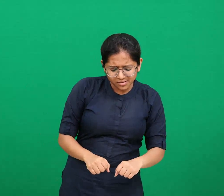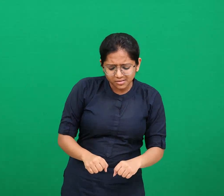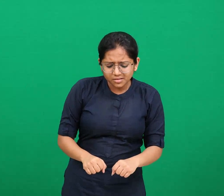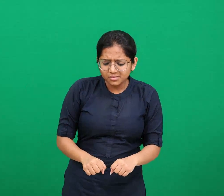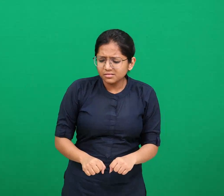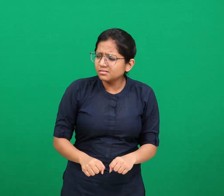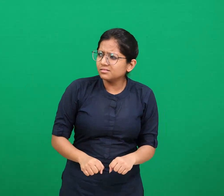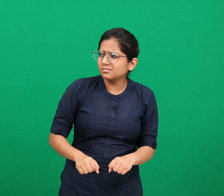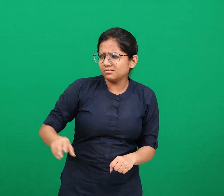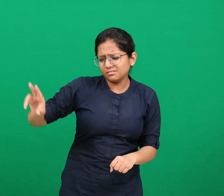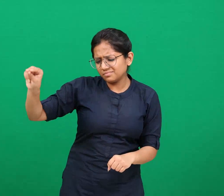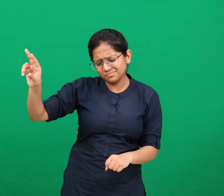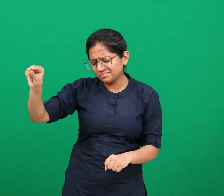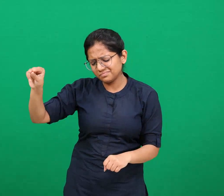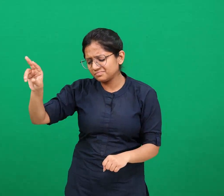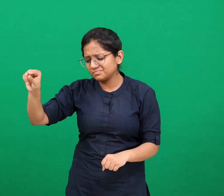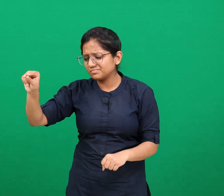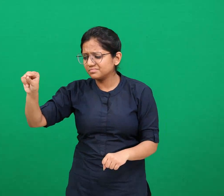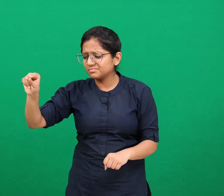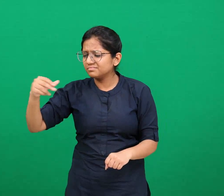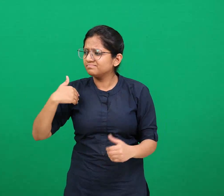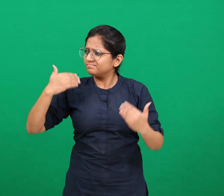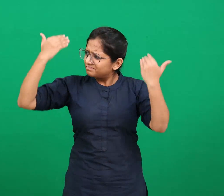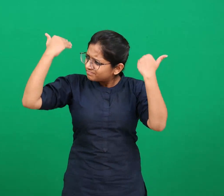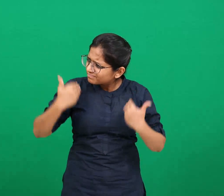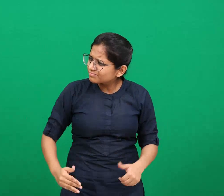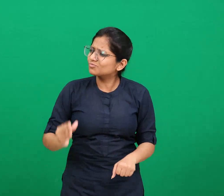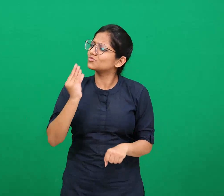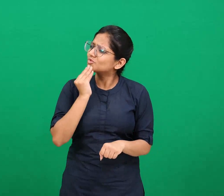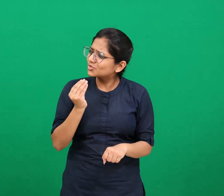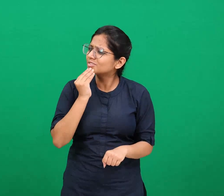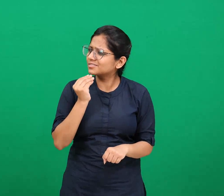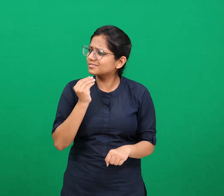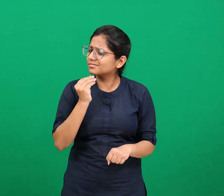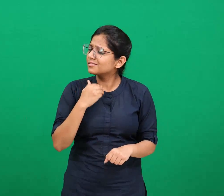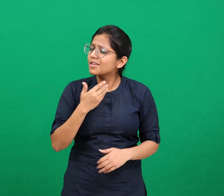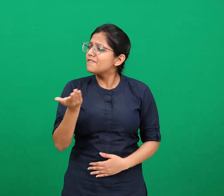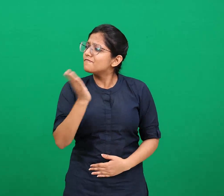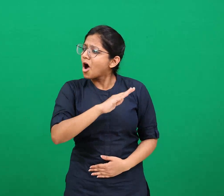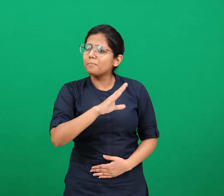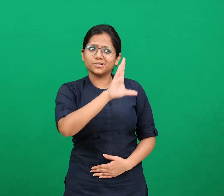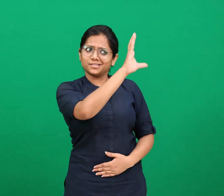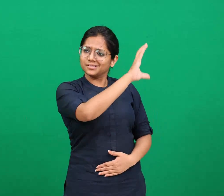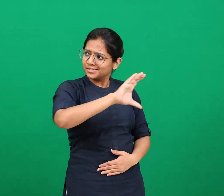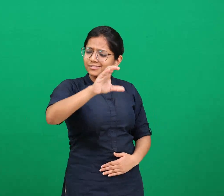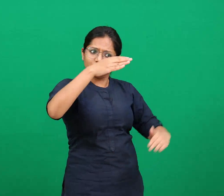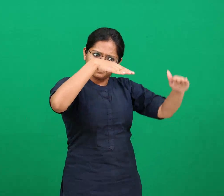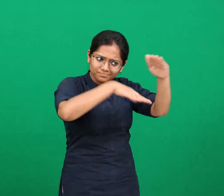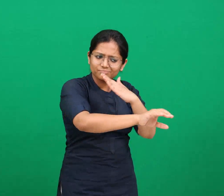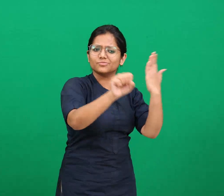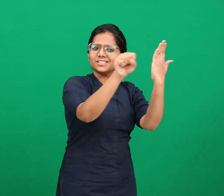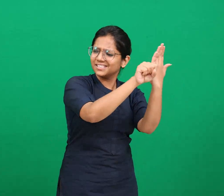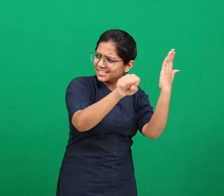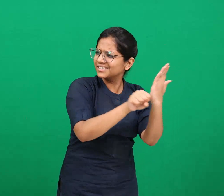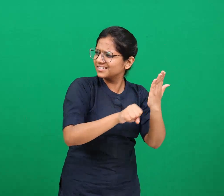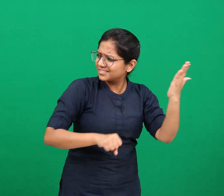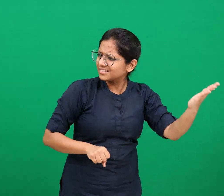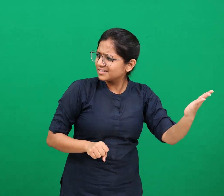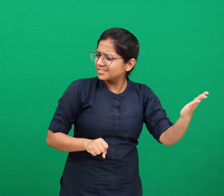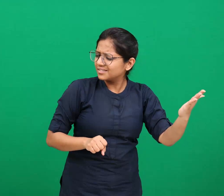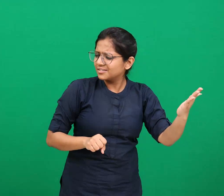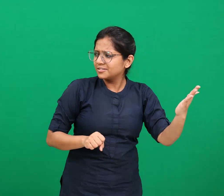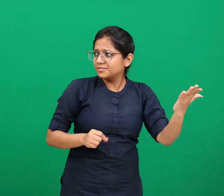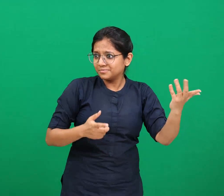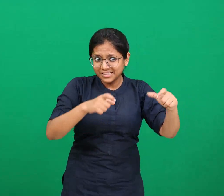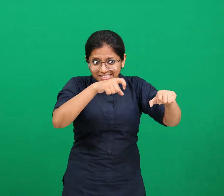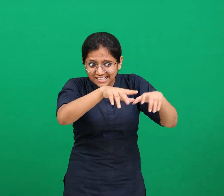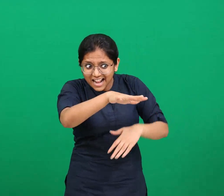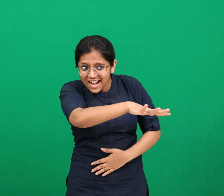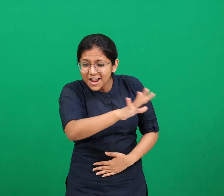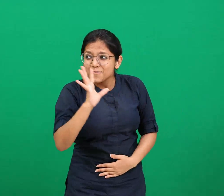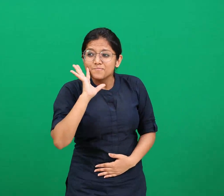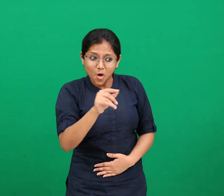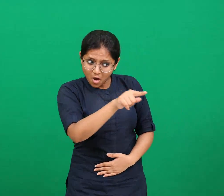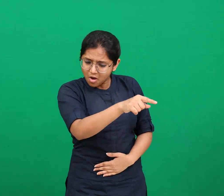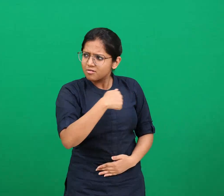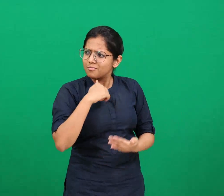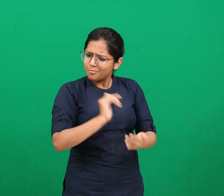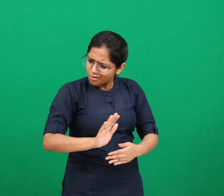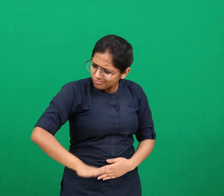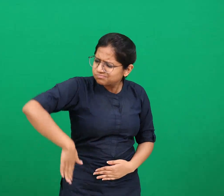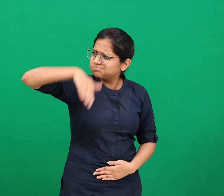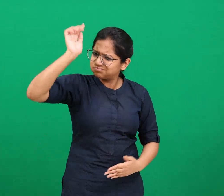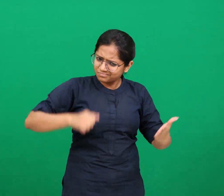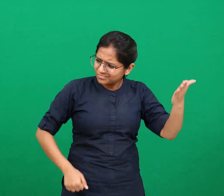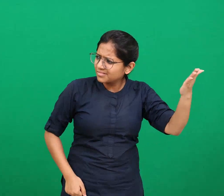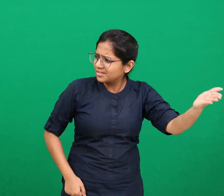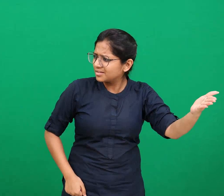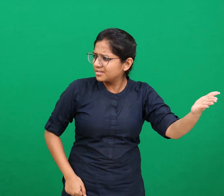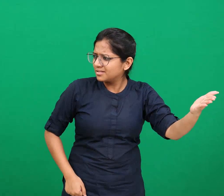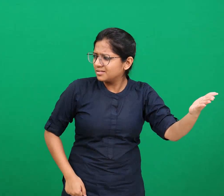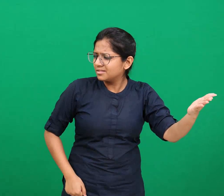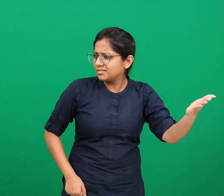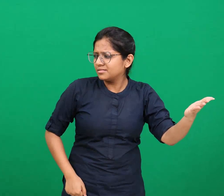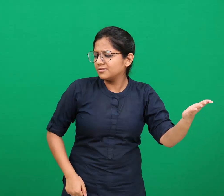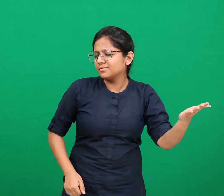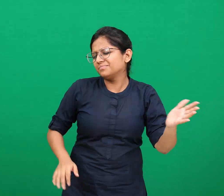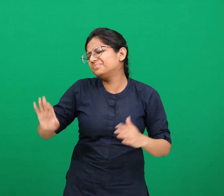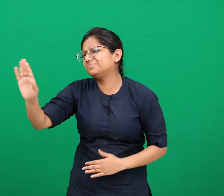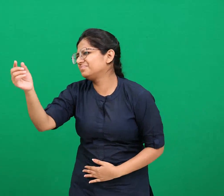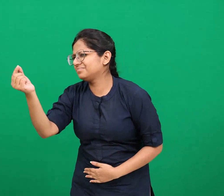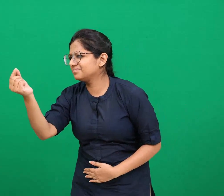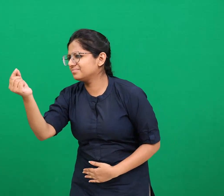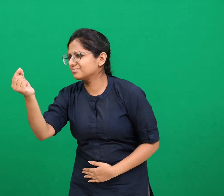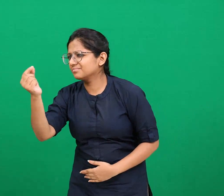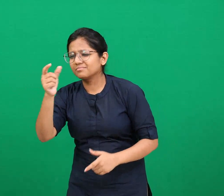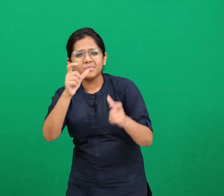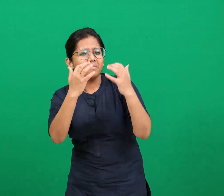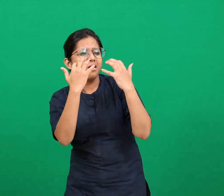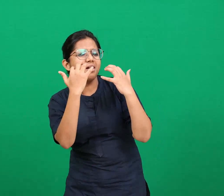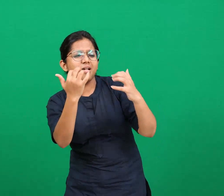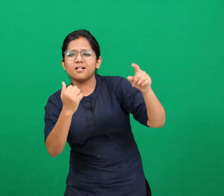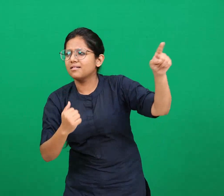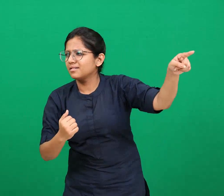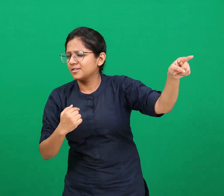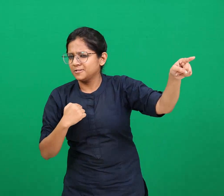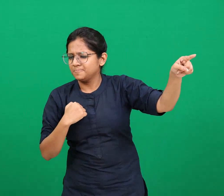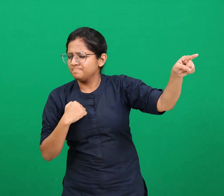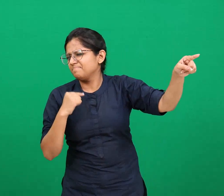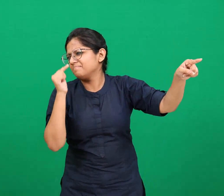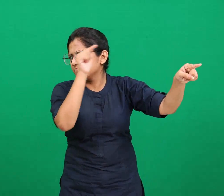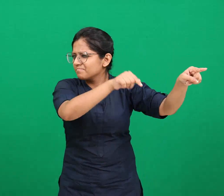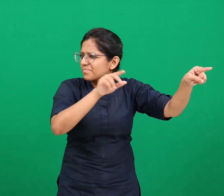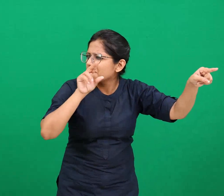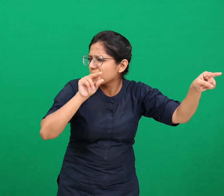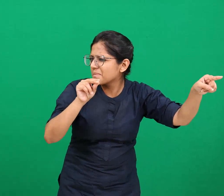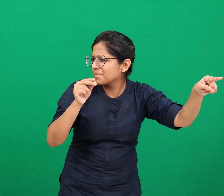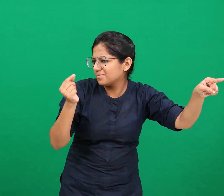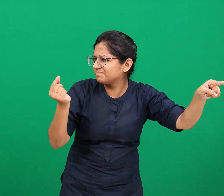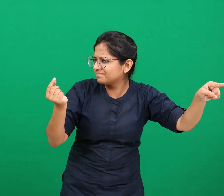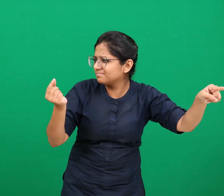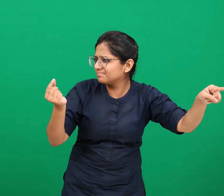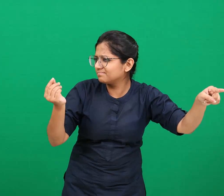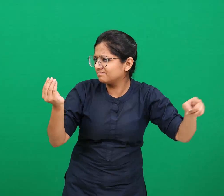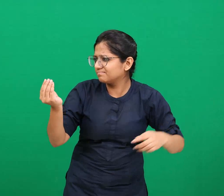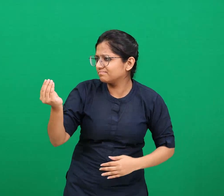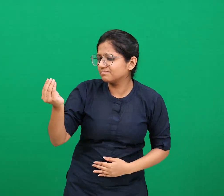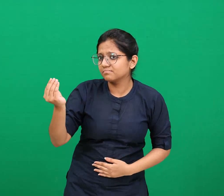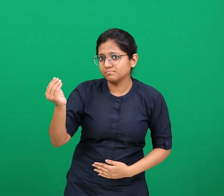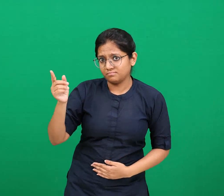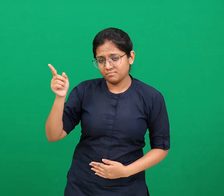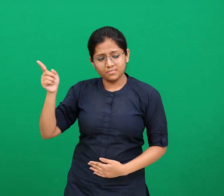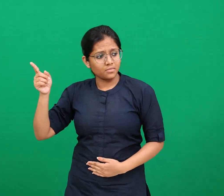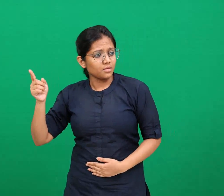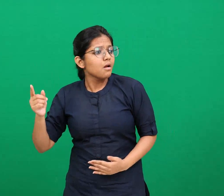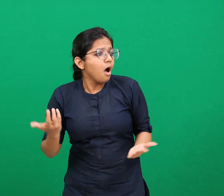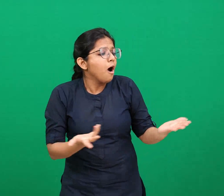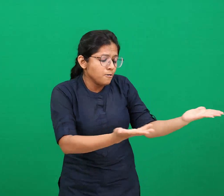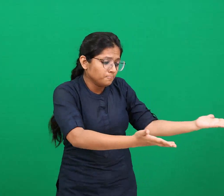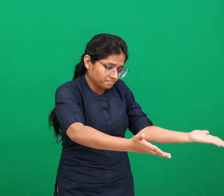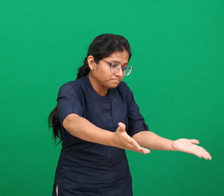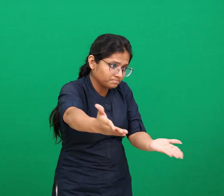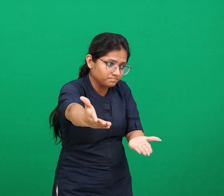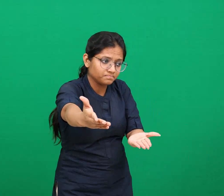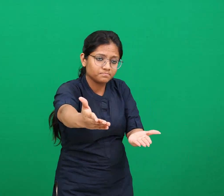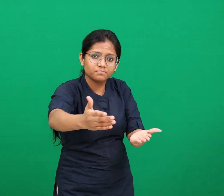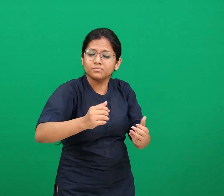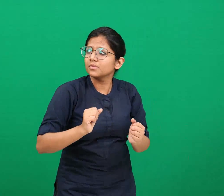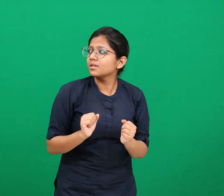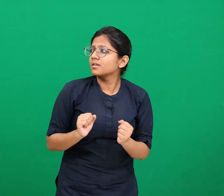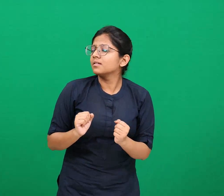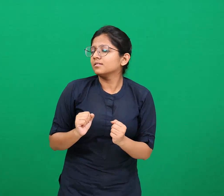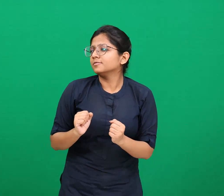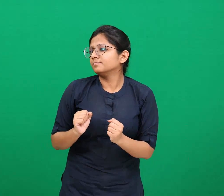But Paul answered, "I am a Jew from Tarsus in Cilicia, a citizen of no ordinary city.